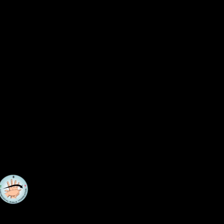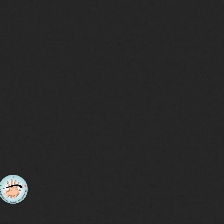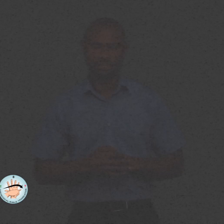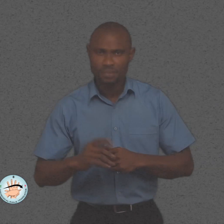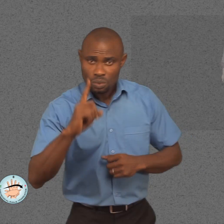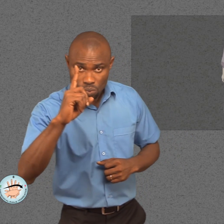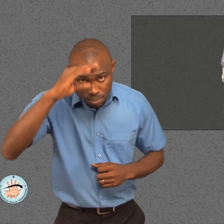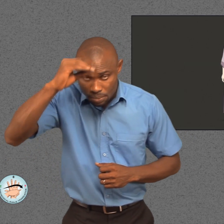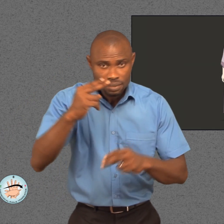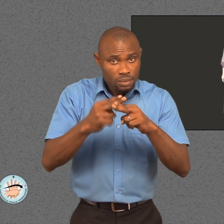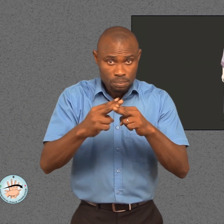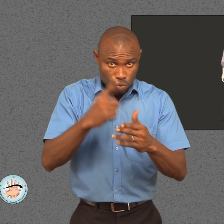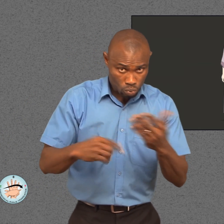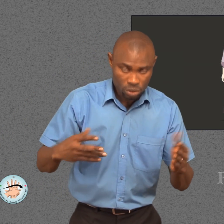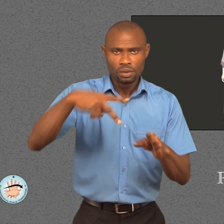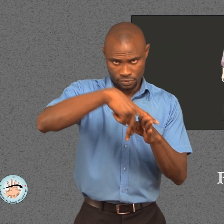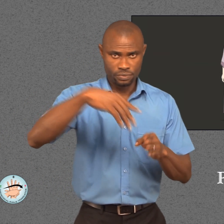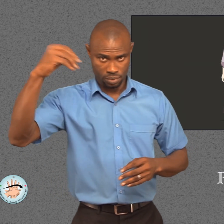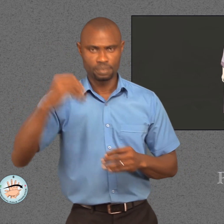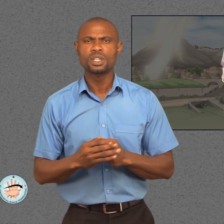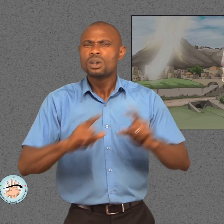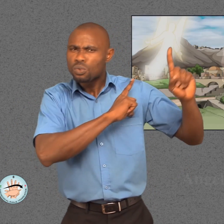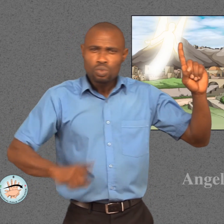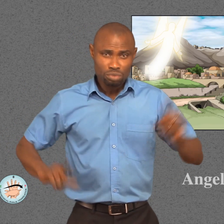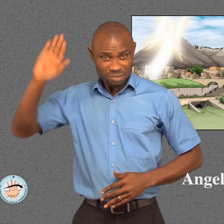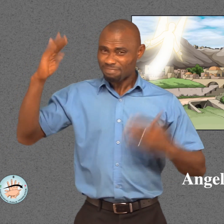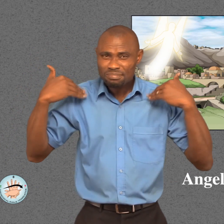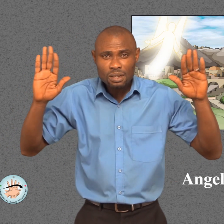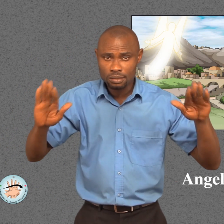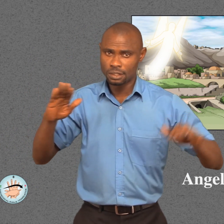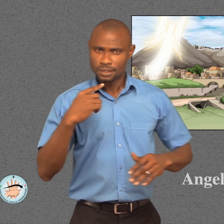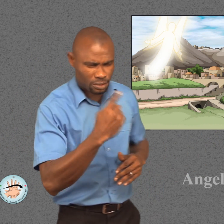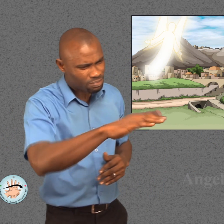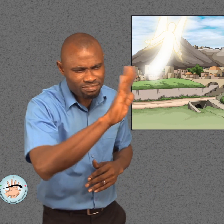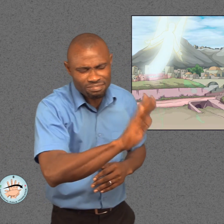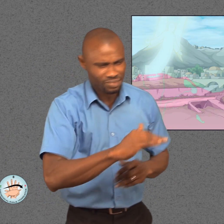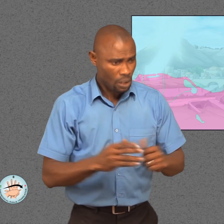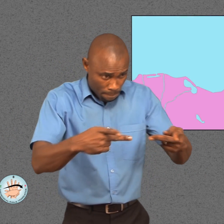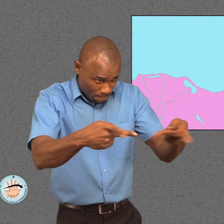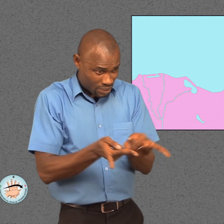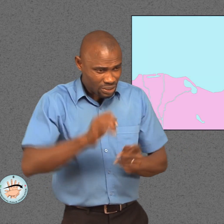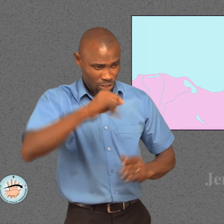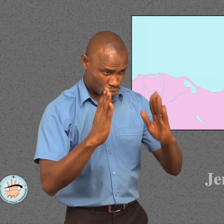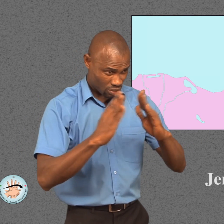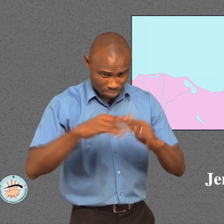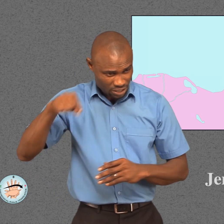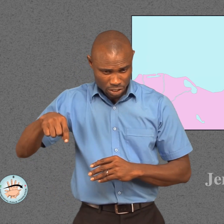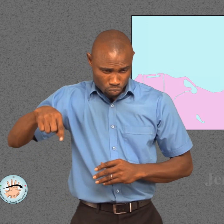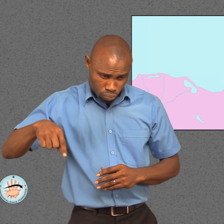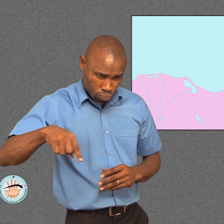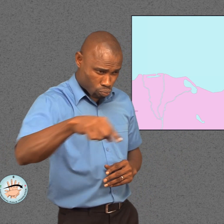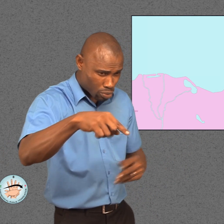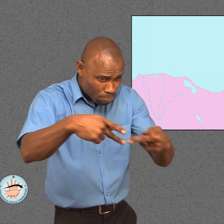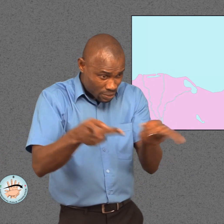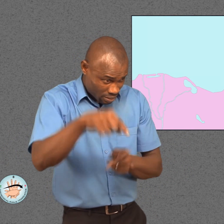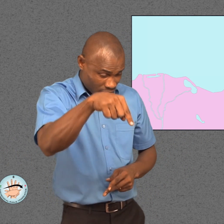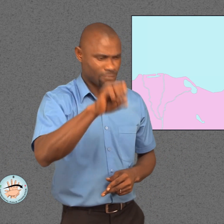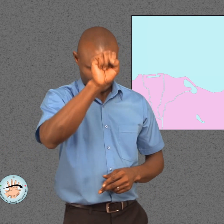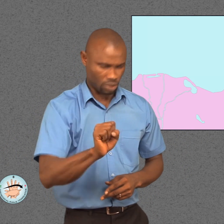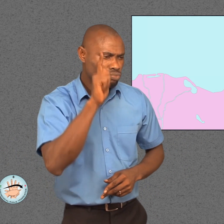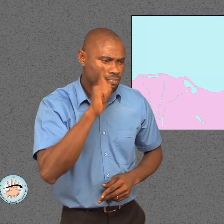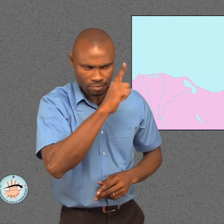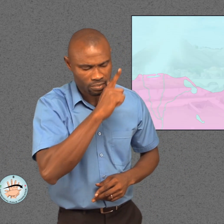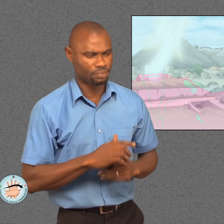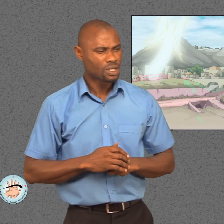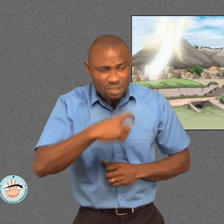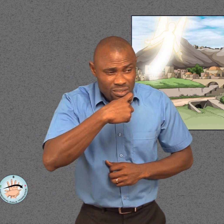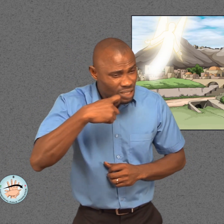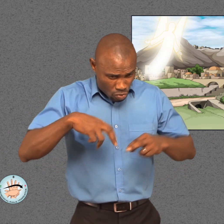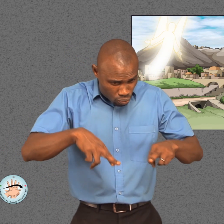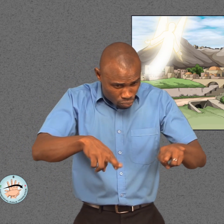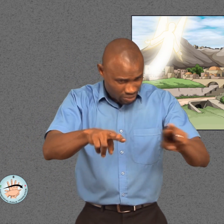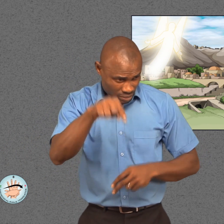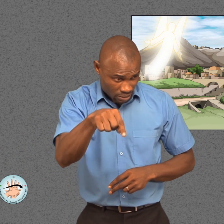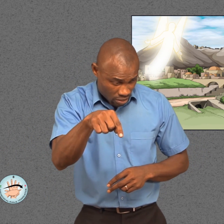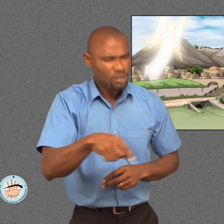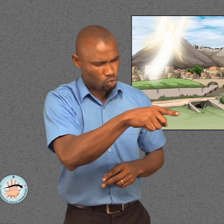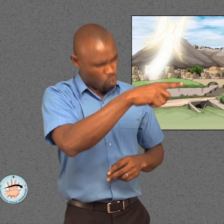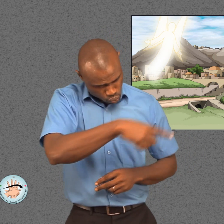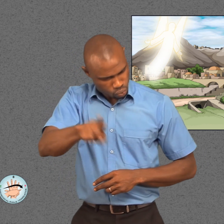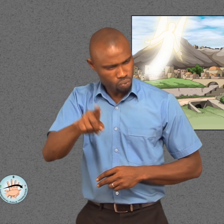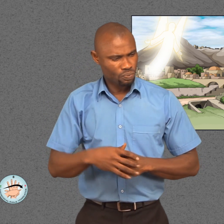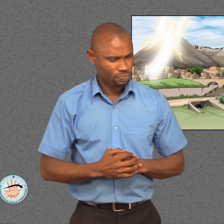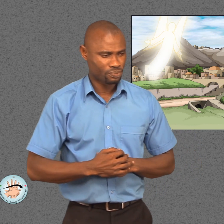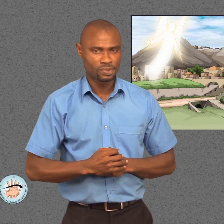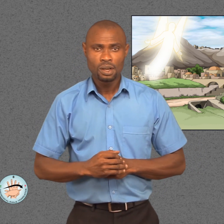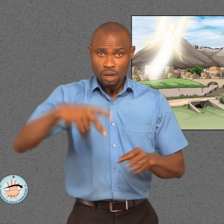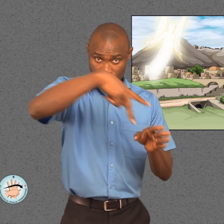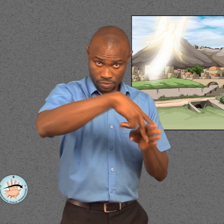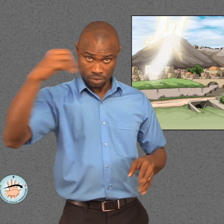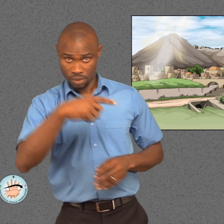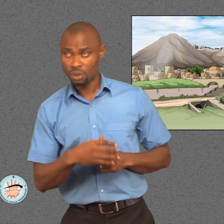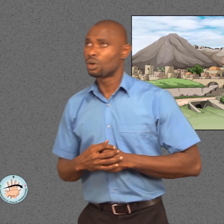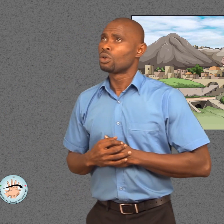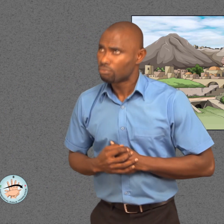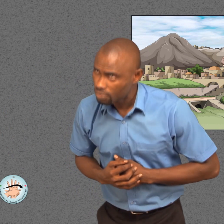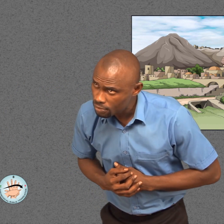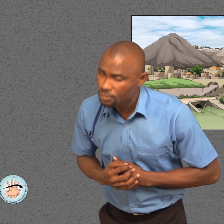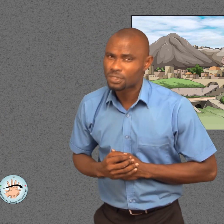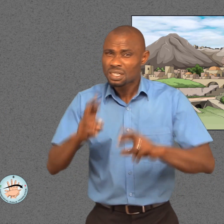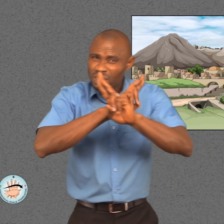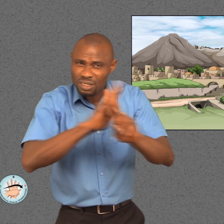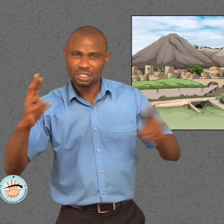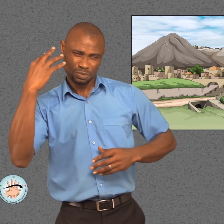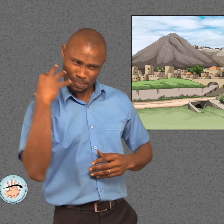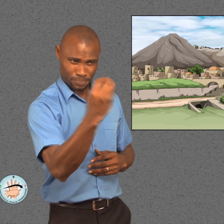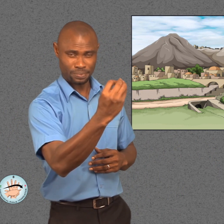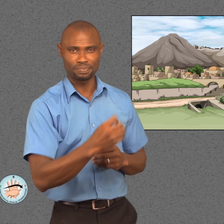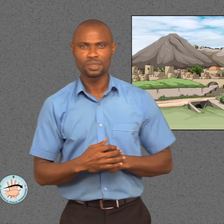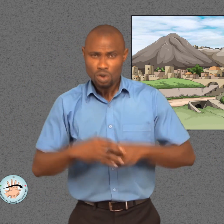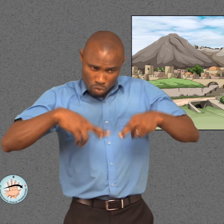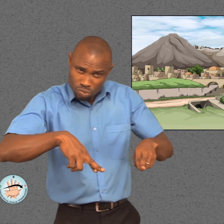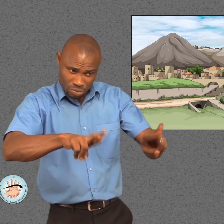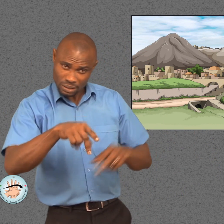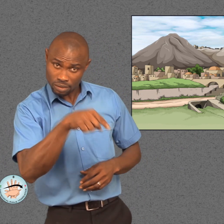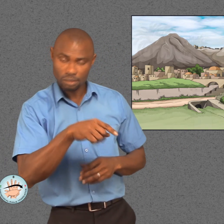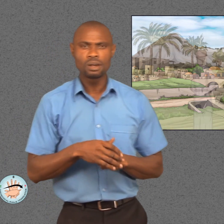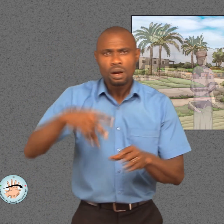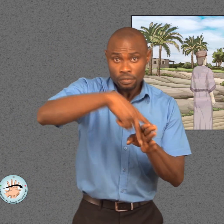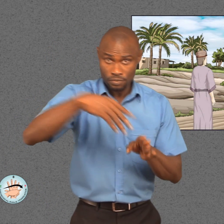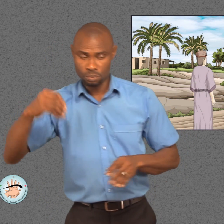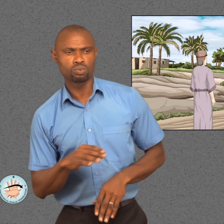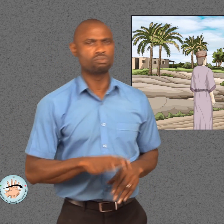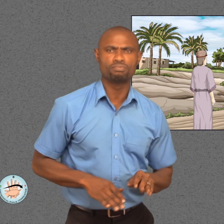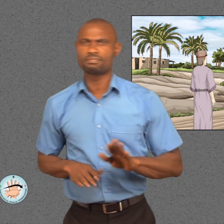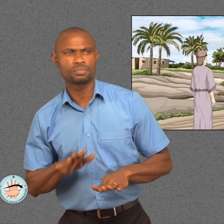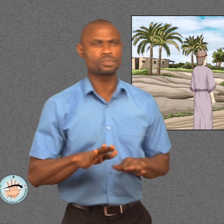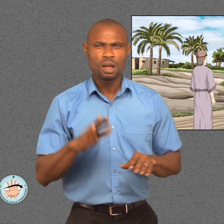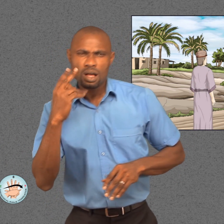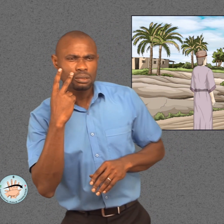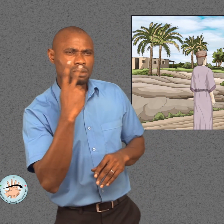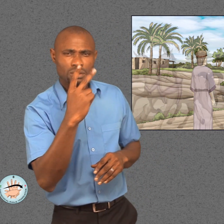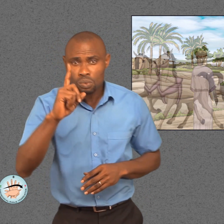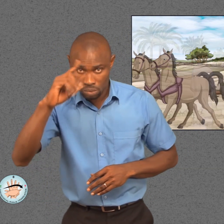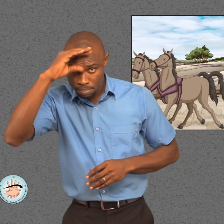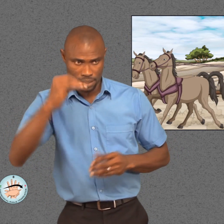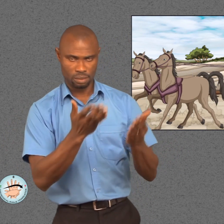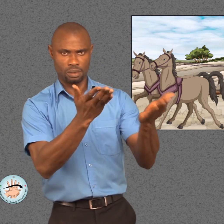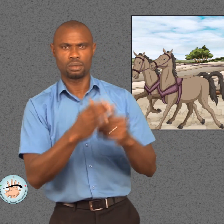Now an angel of the Lord said to Philip, “Get up and go south to the desert road that goes down from Jerusalem to Gaza.”